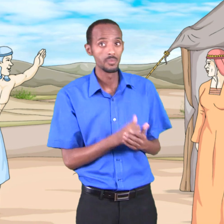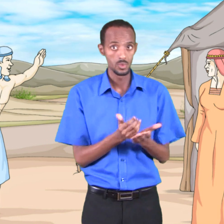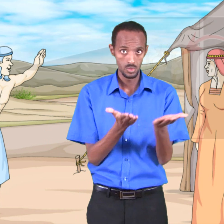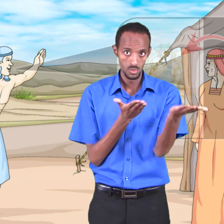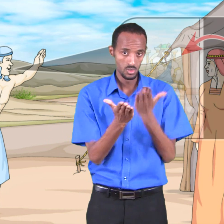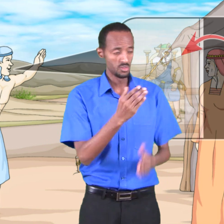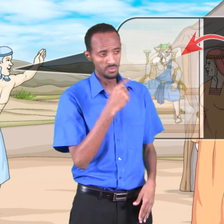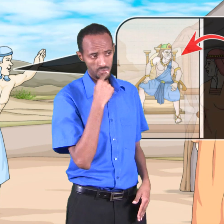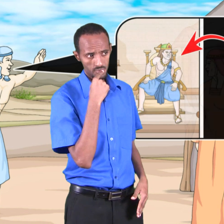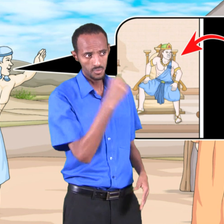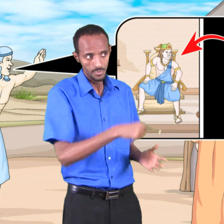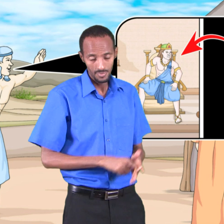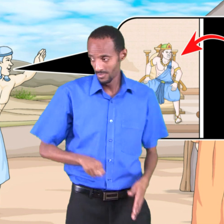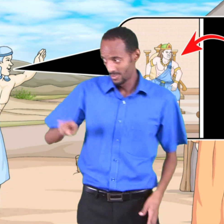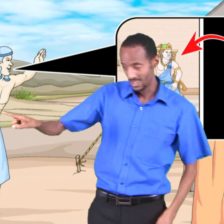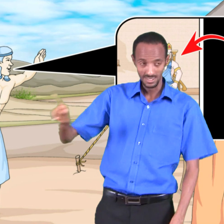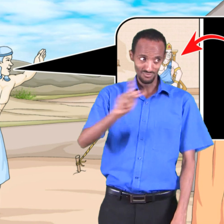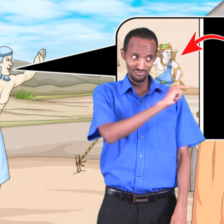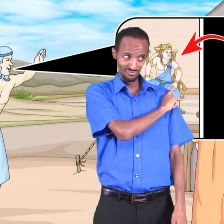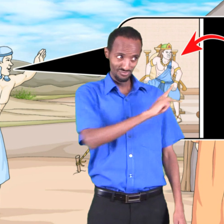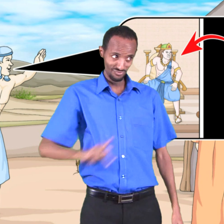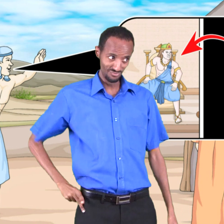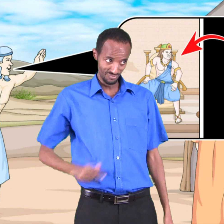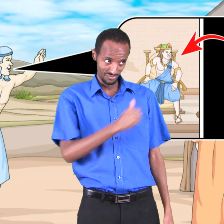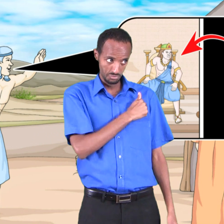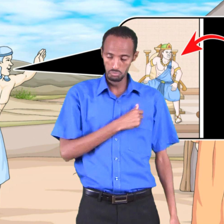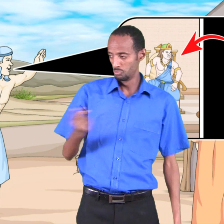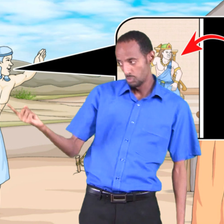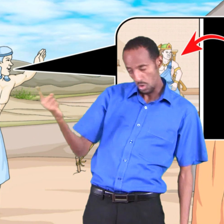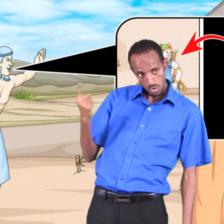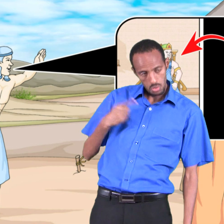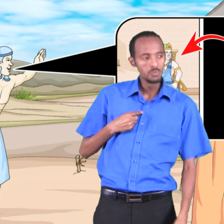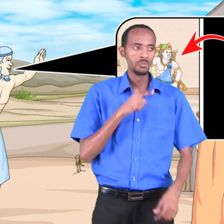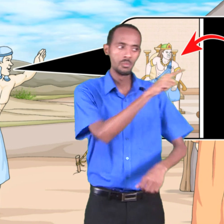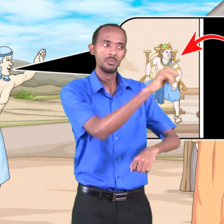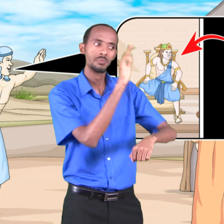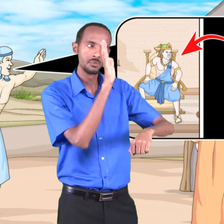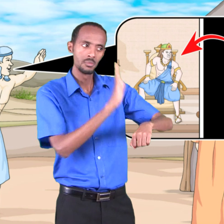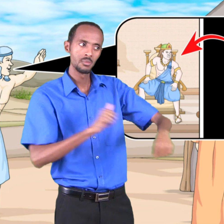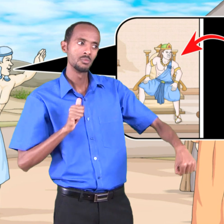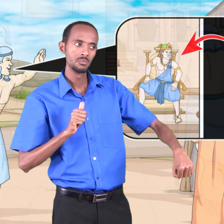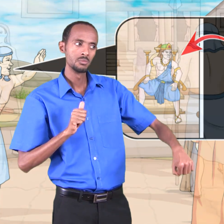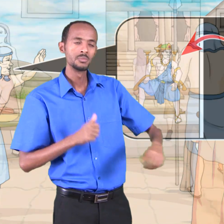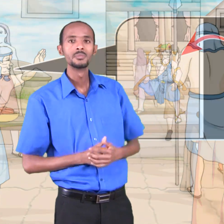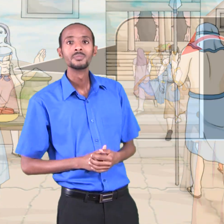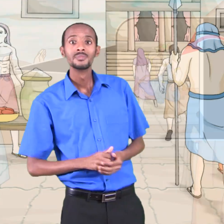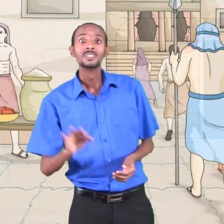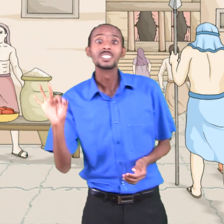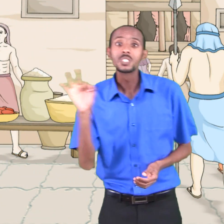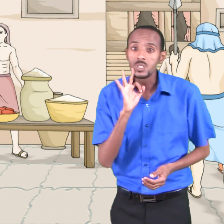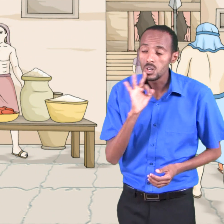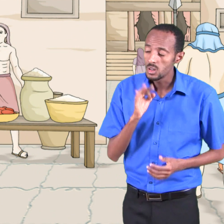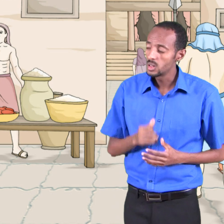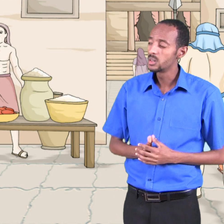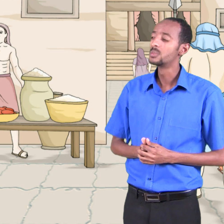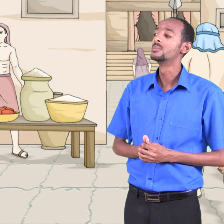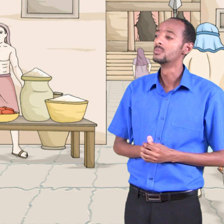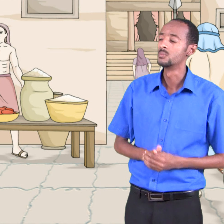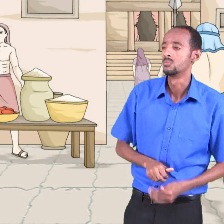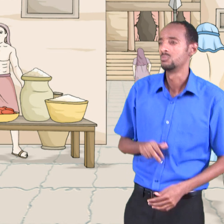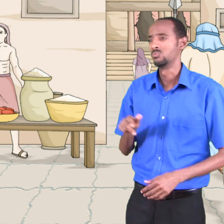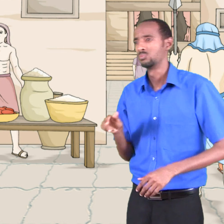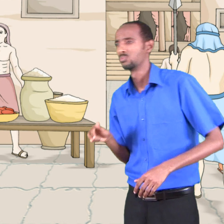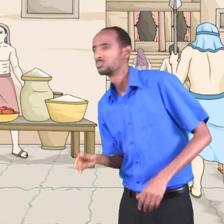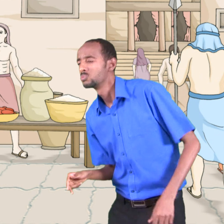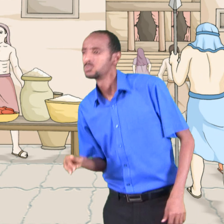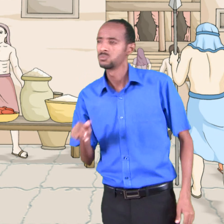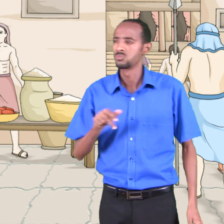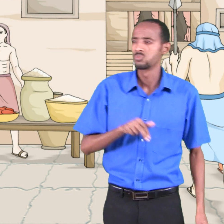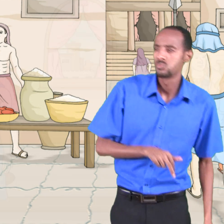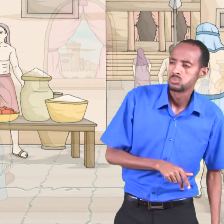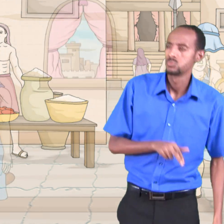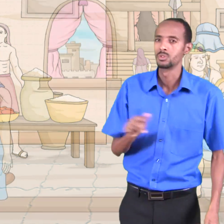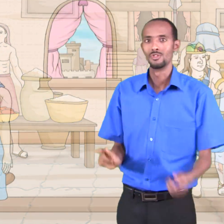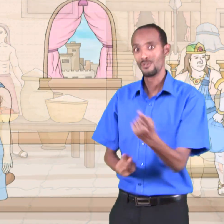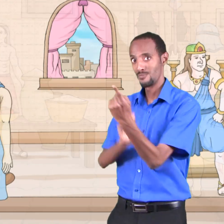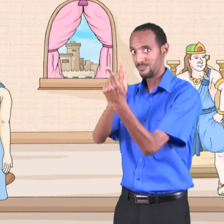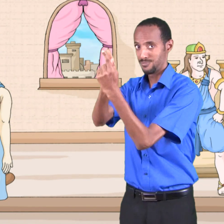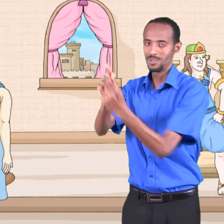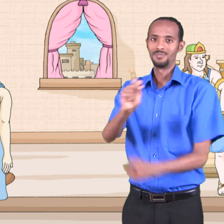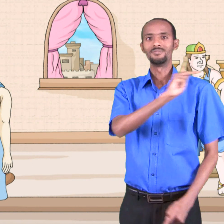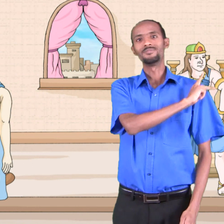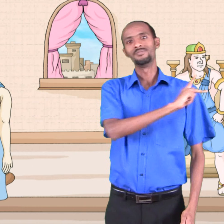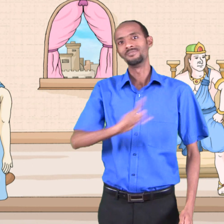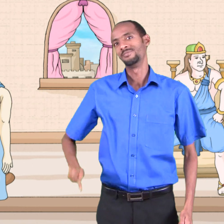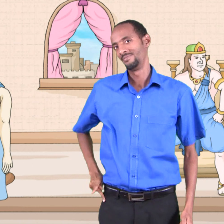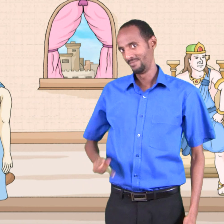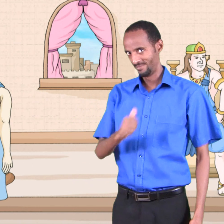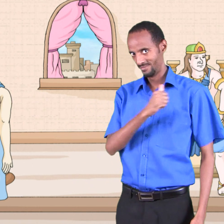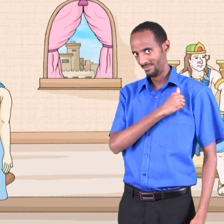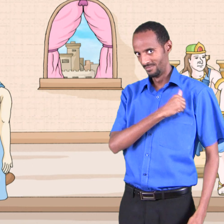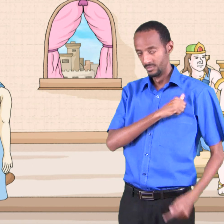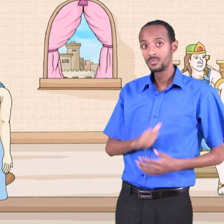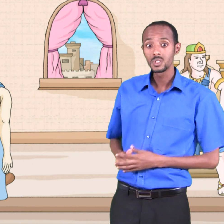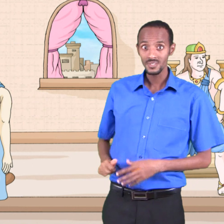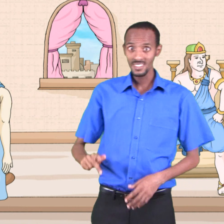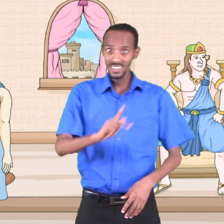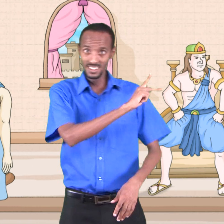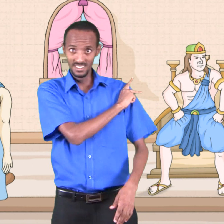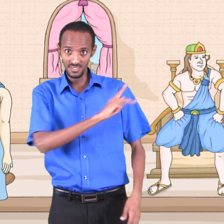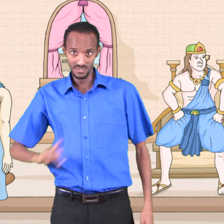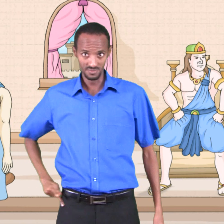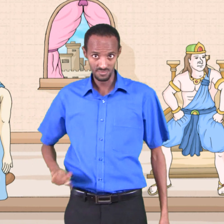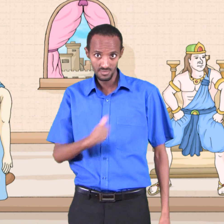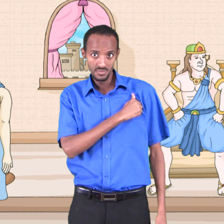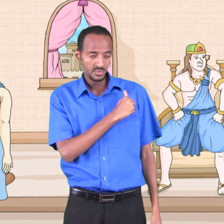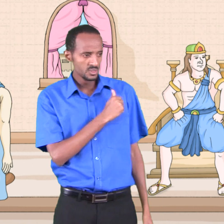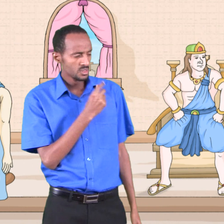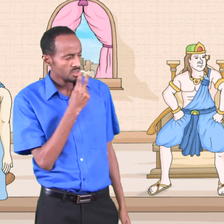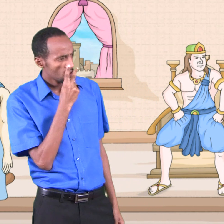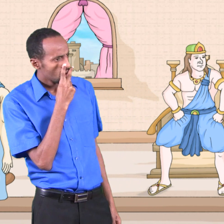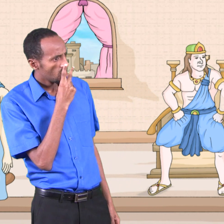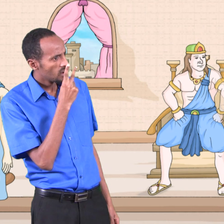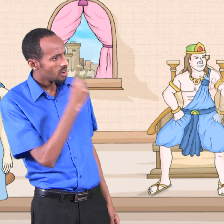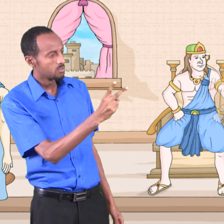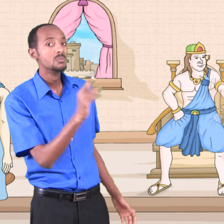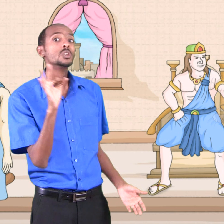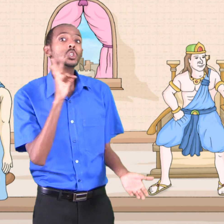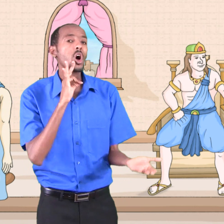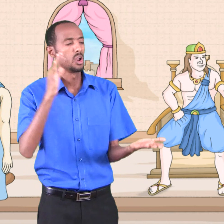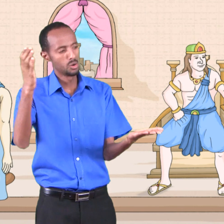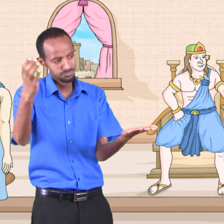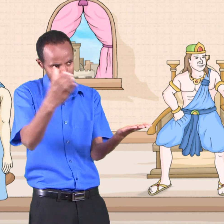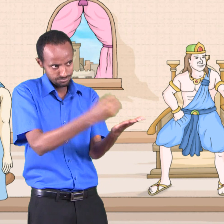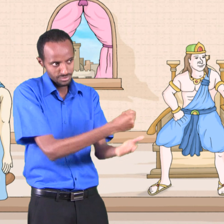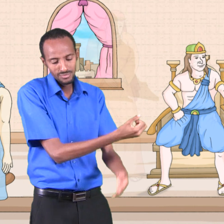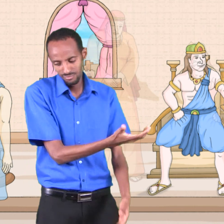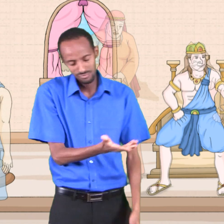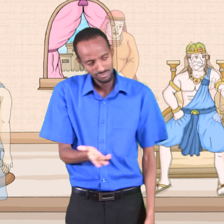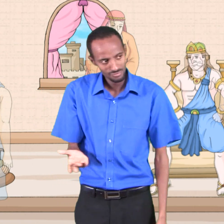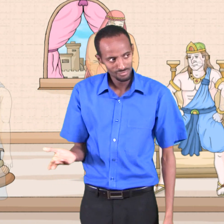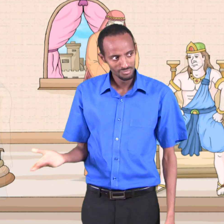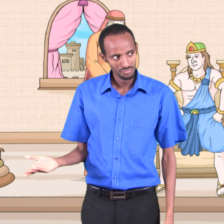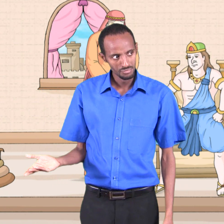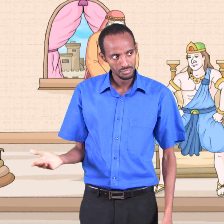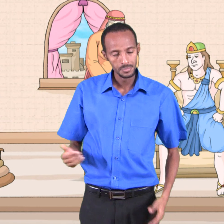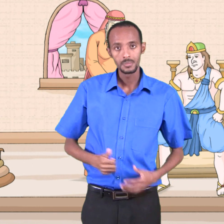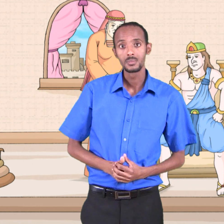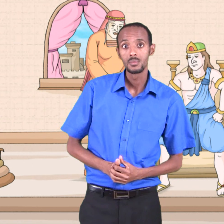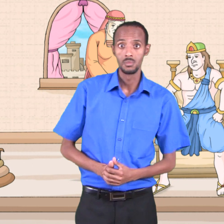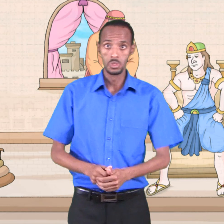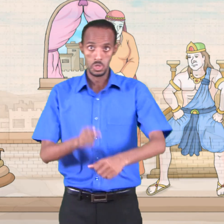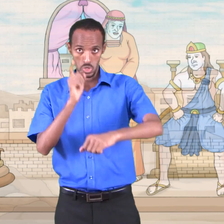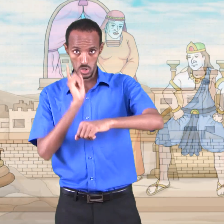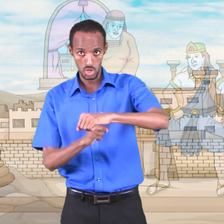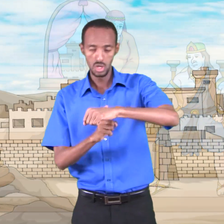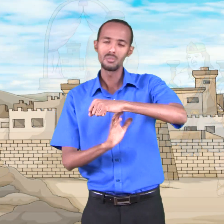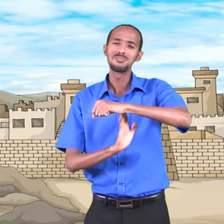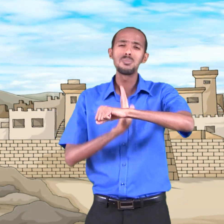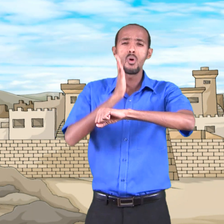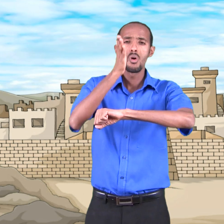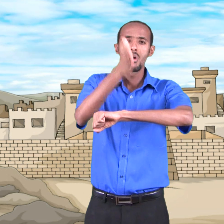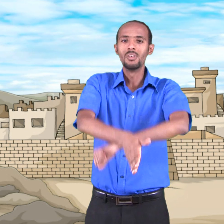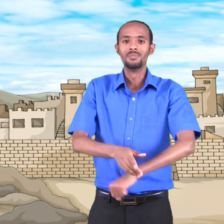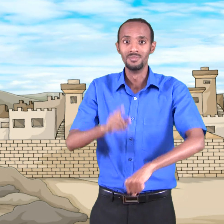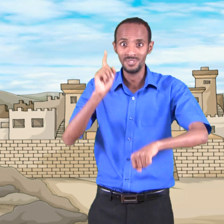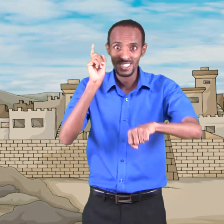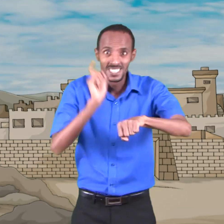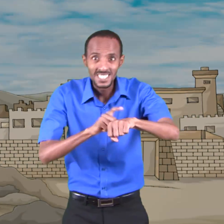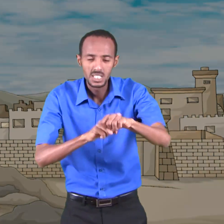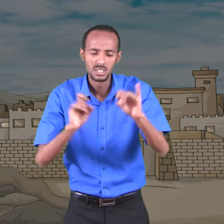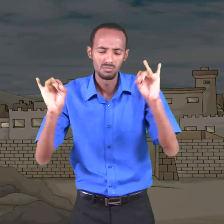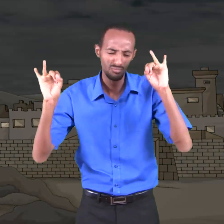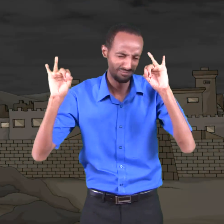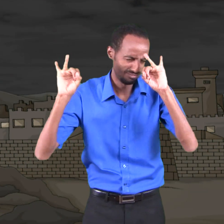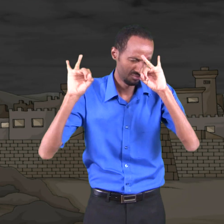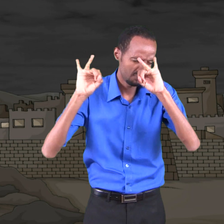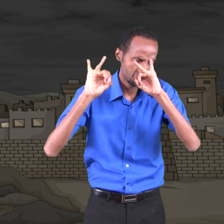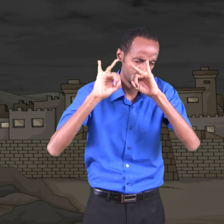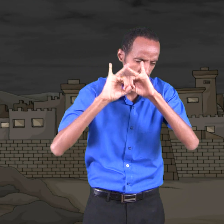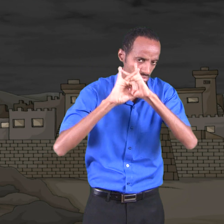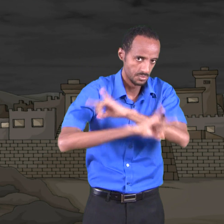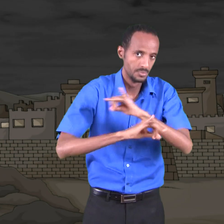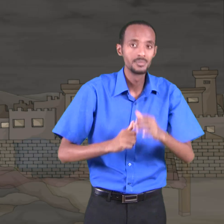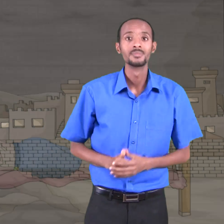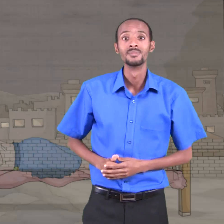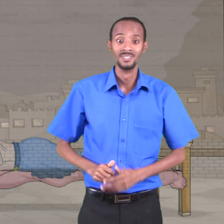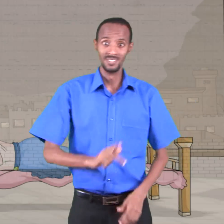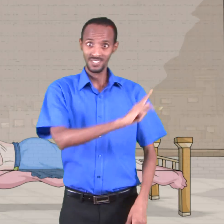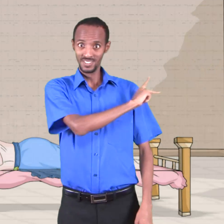So Abimelech king of Gerar had Sarah brought to him.